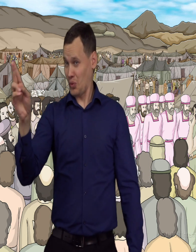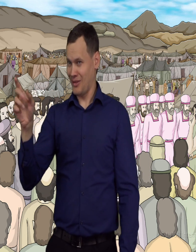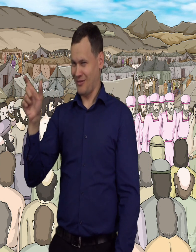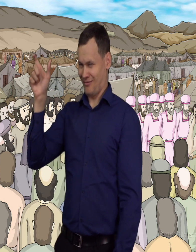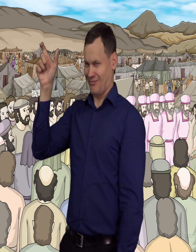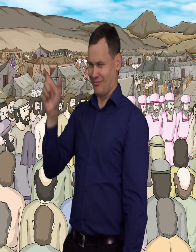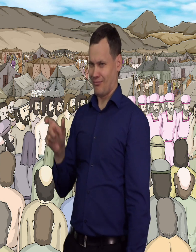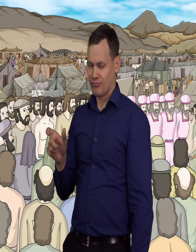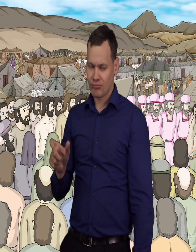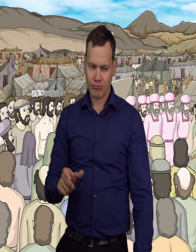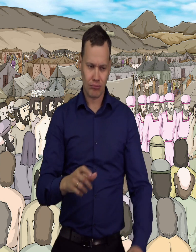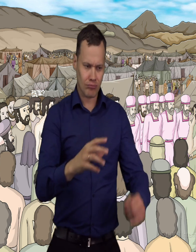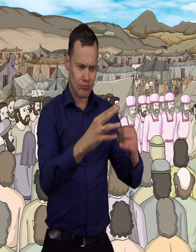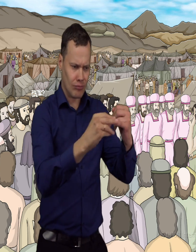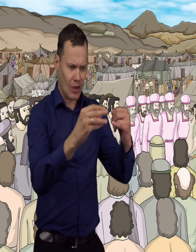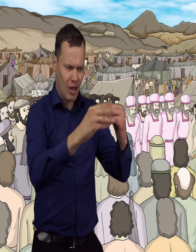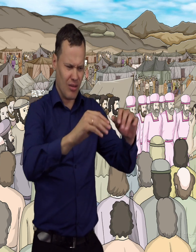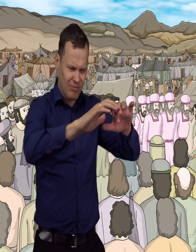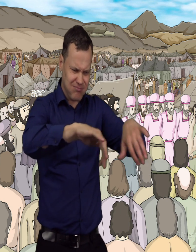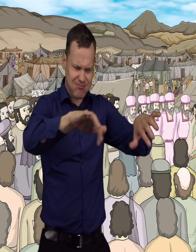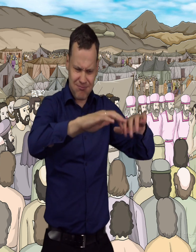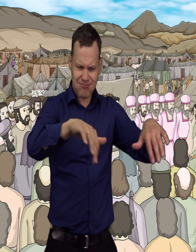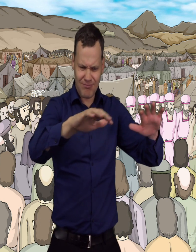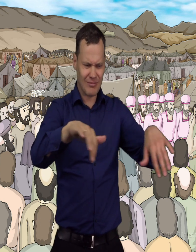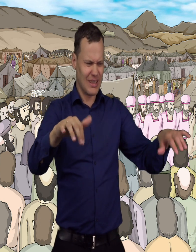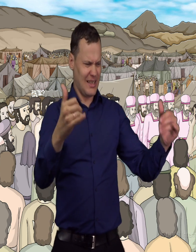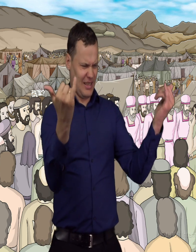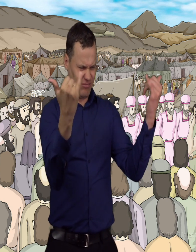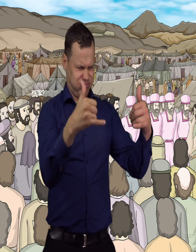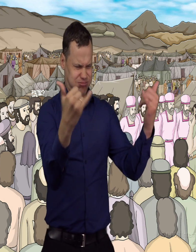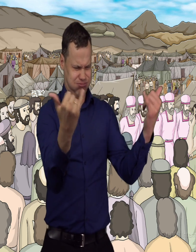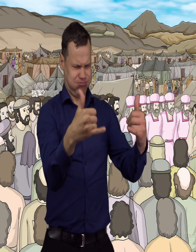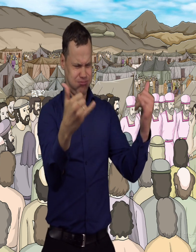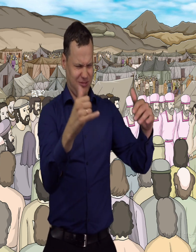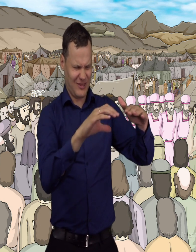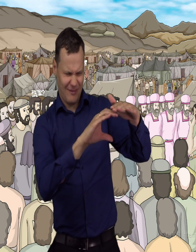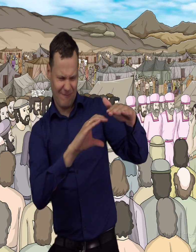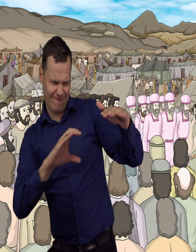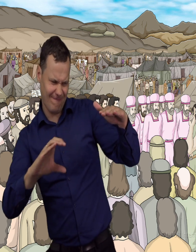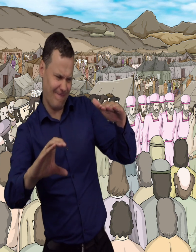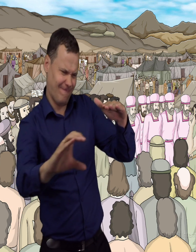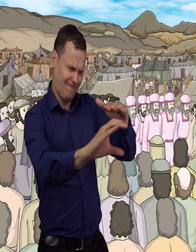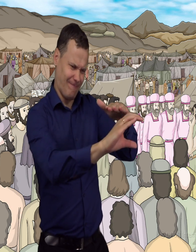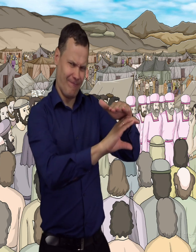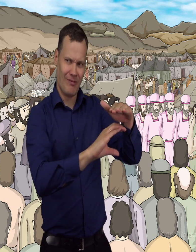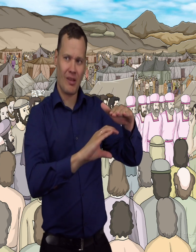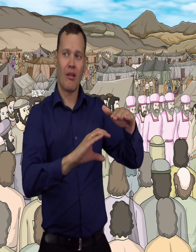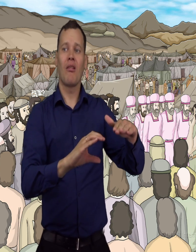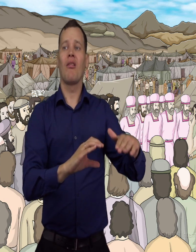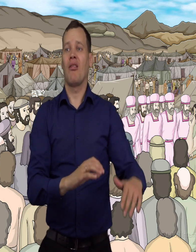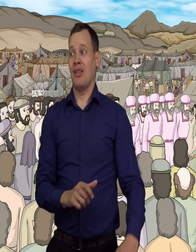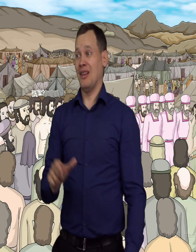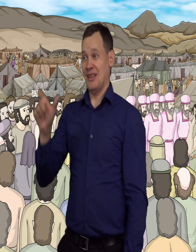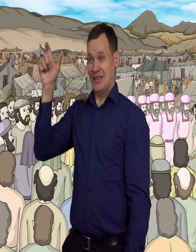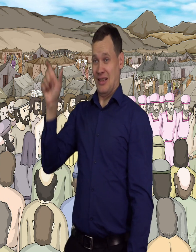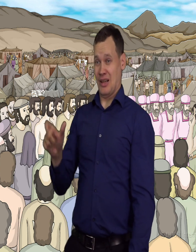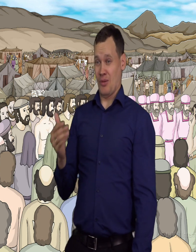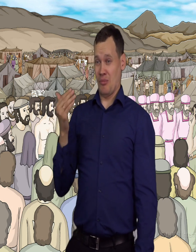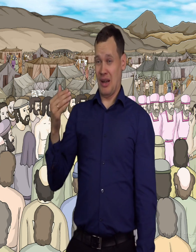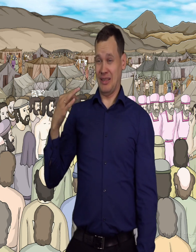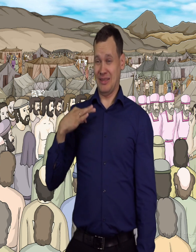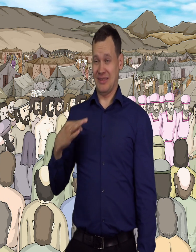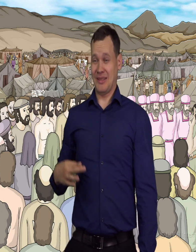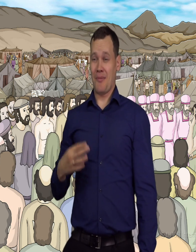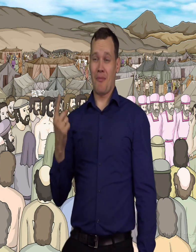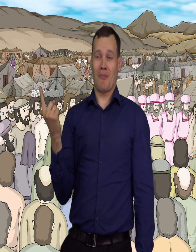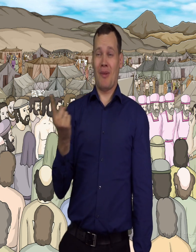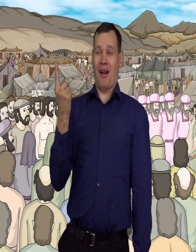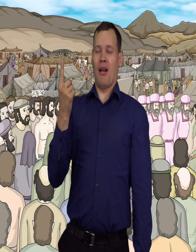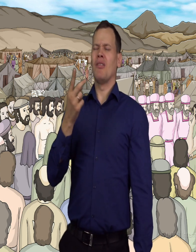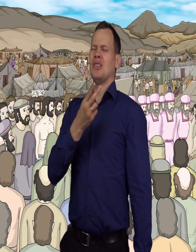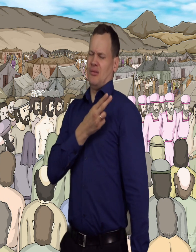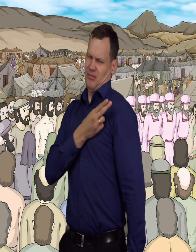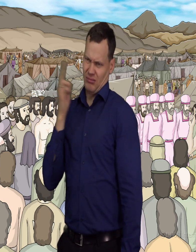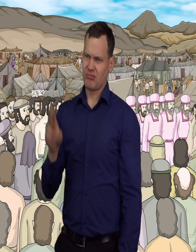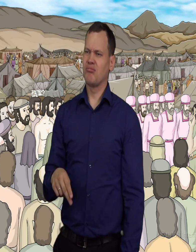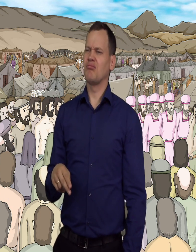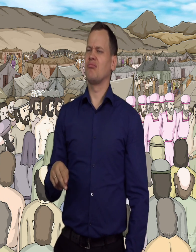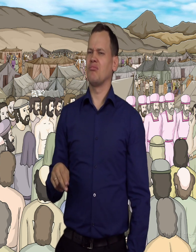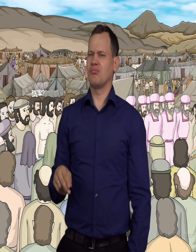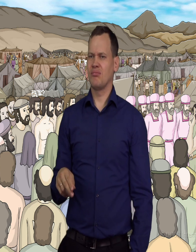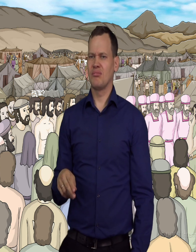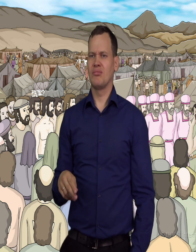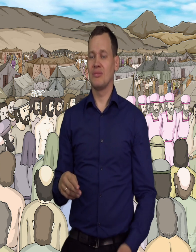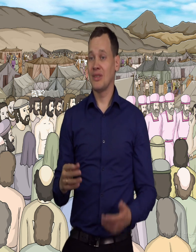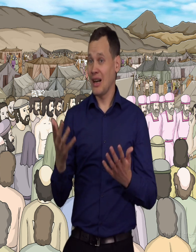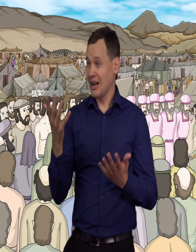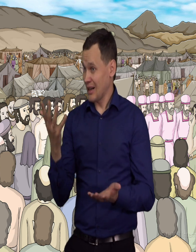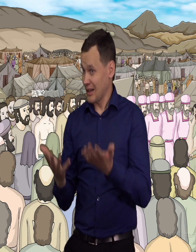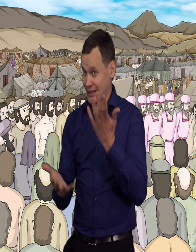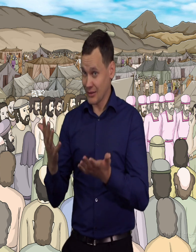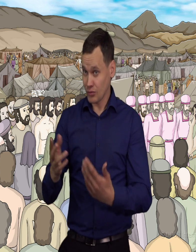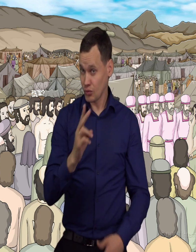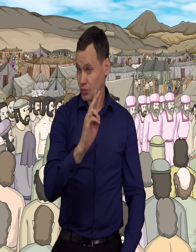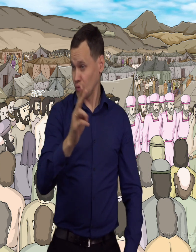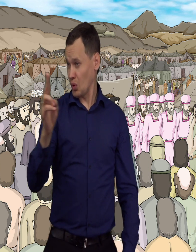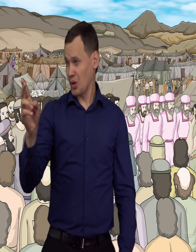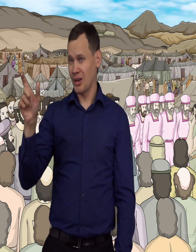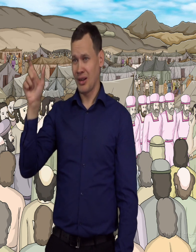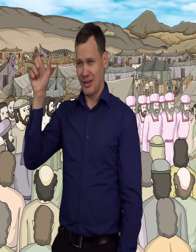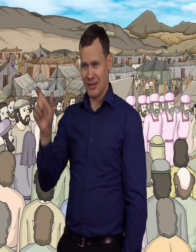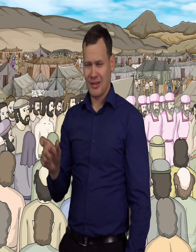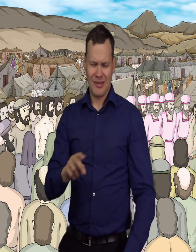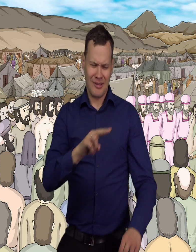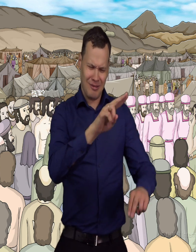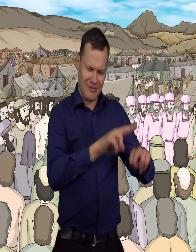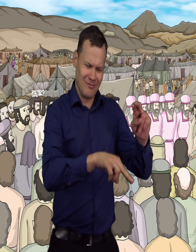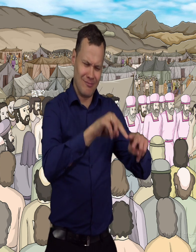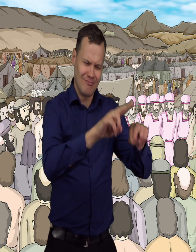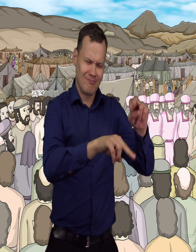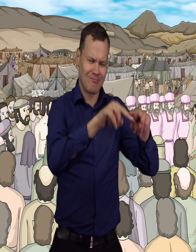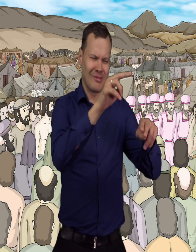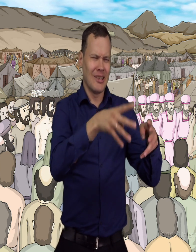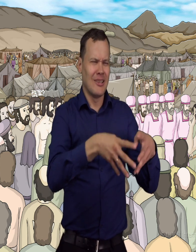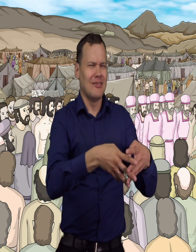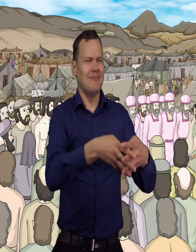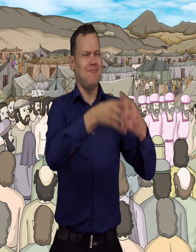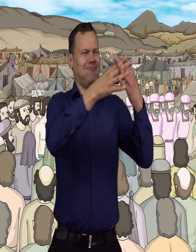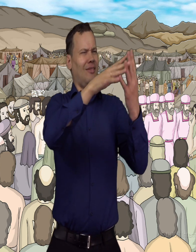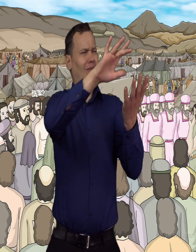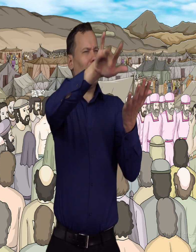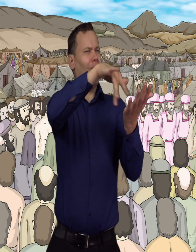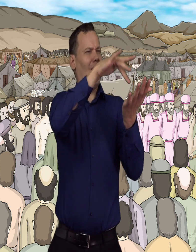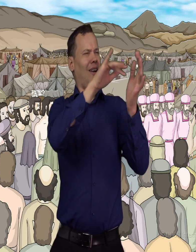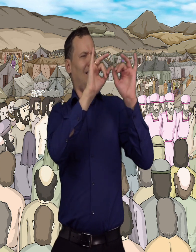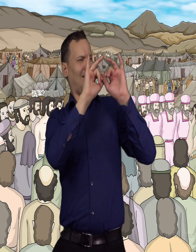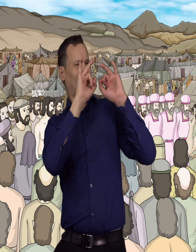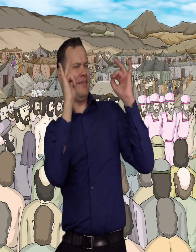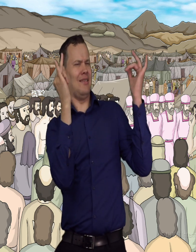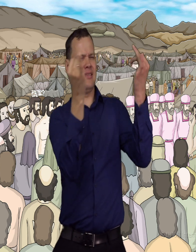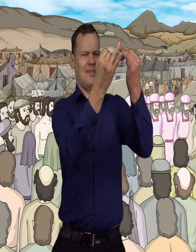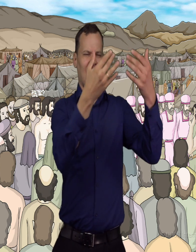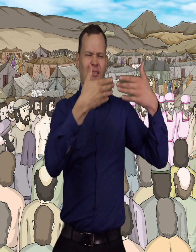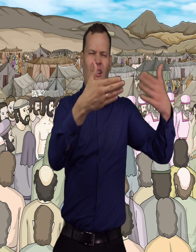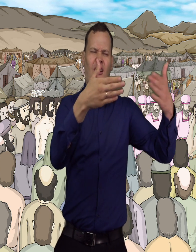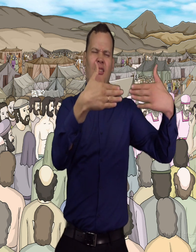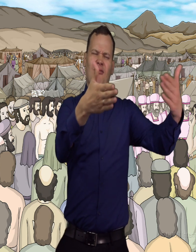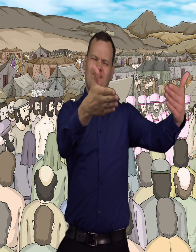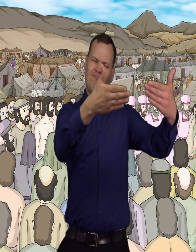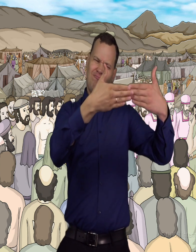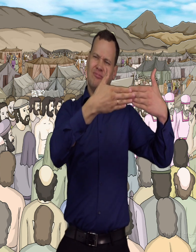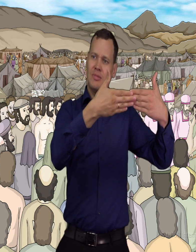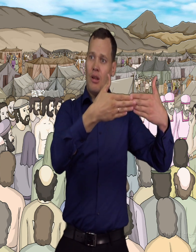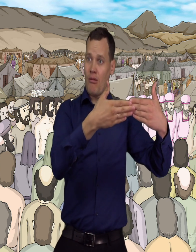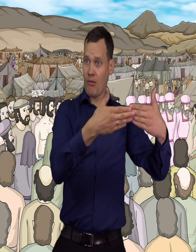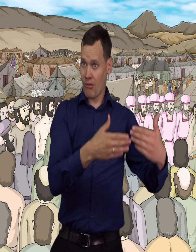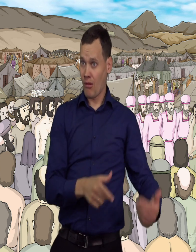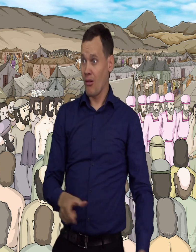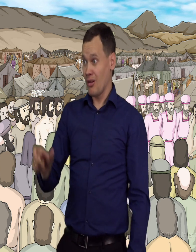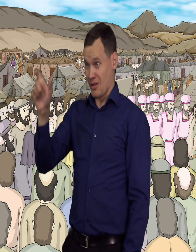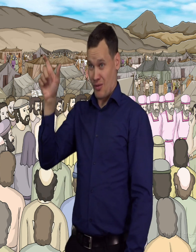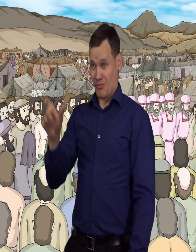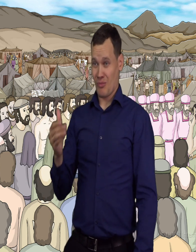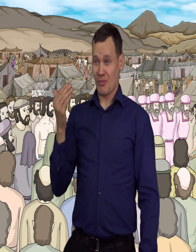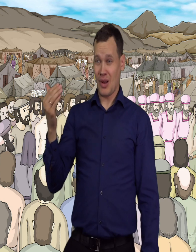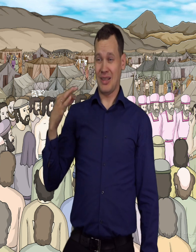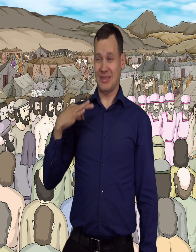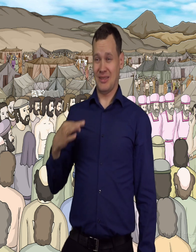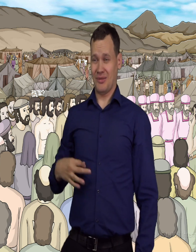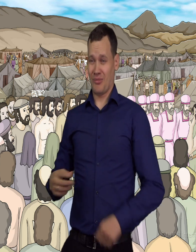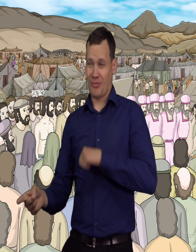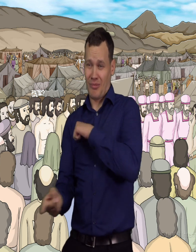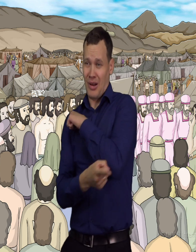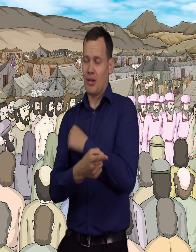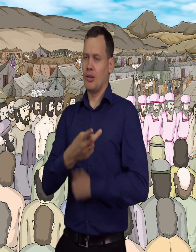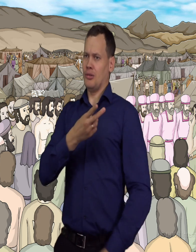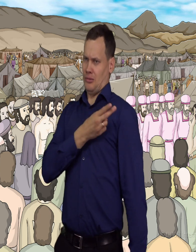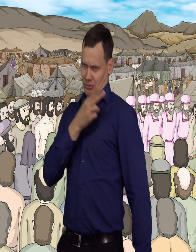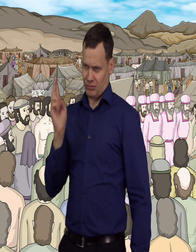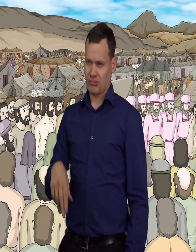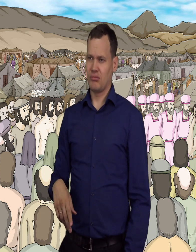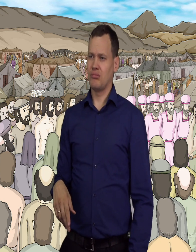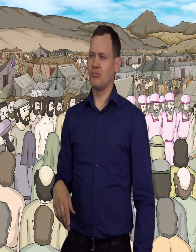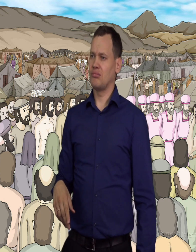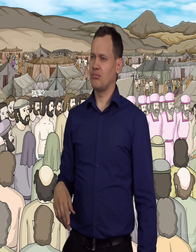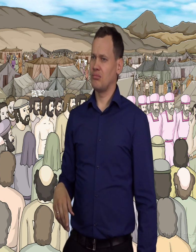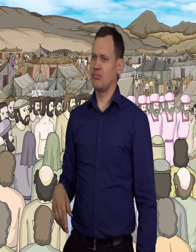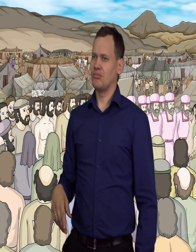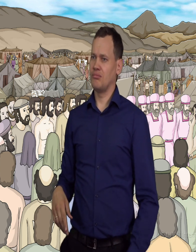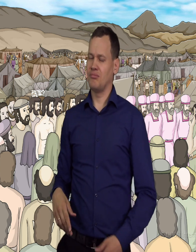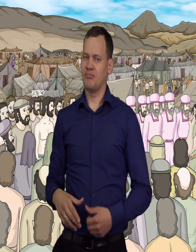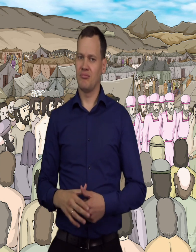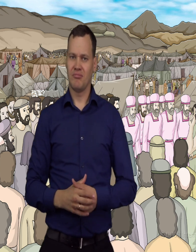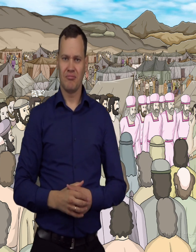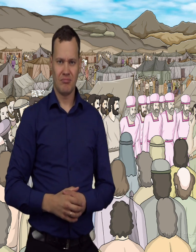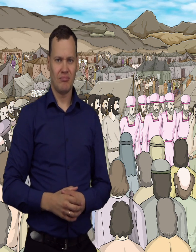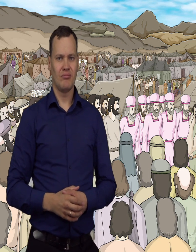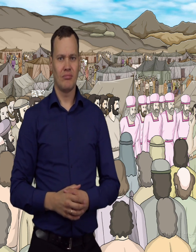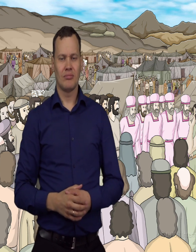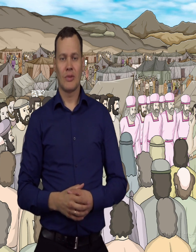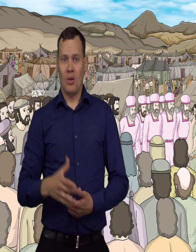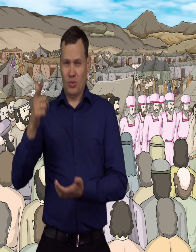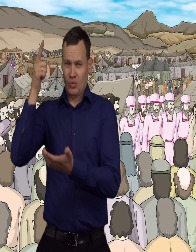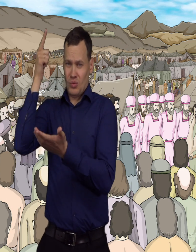So the LORD was with Joshua, and his fame spread throughout the land.